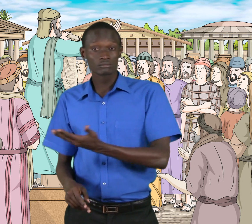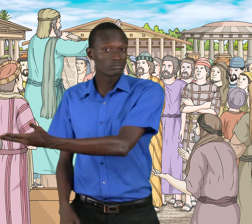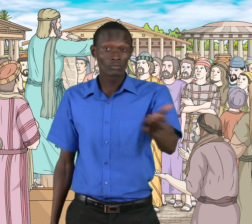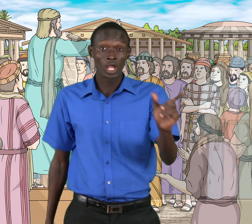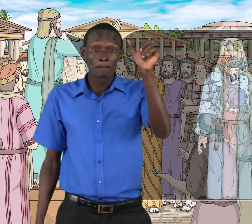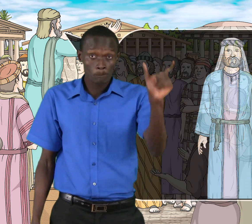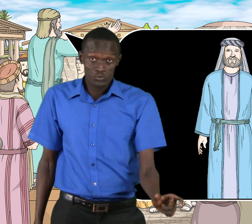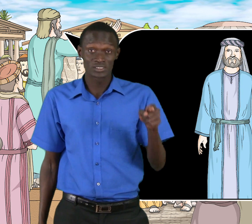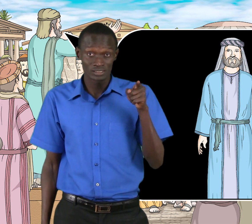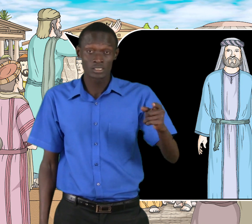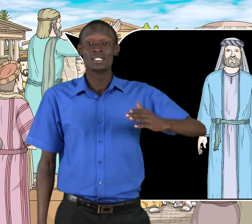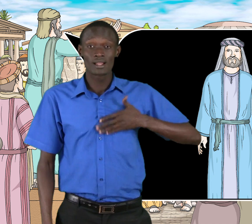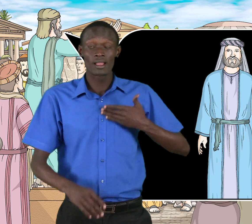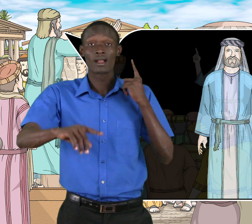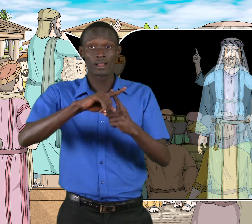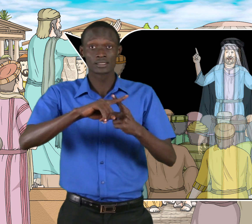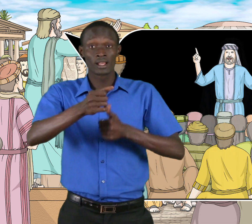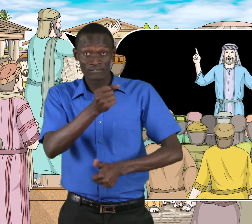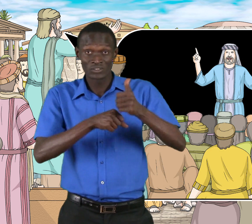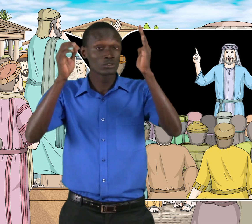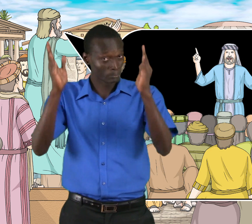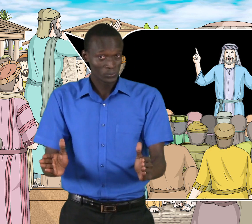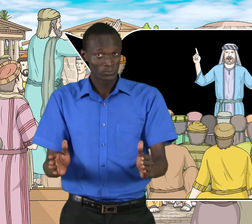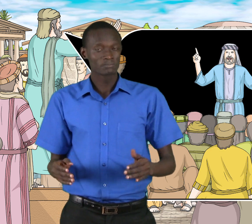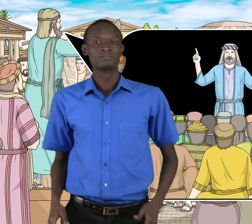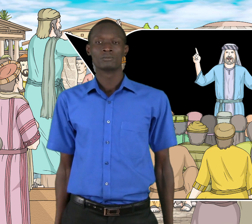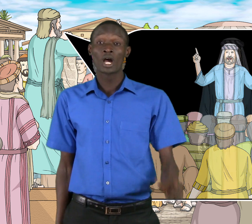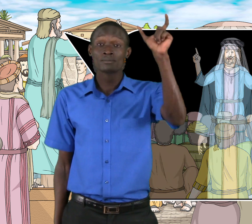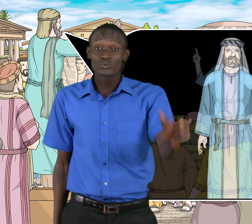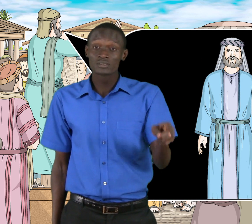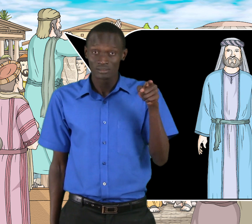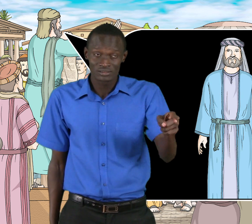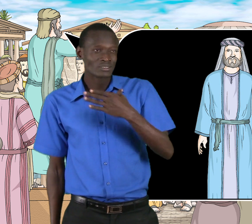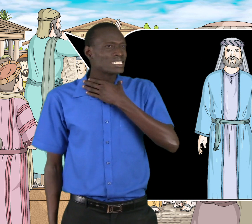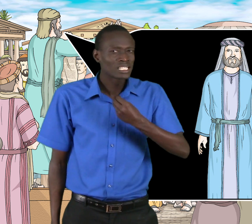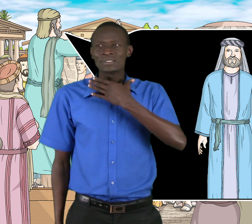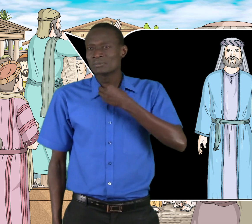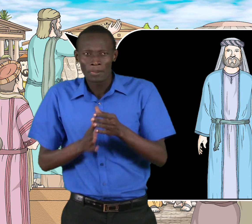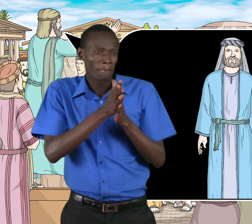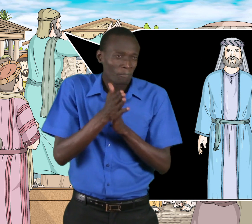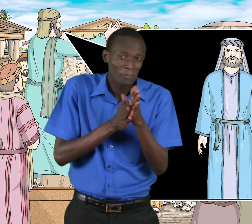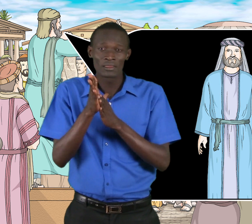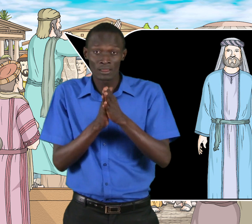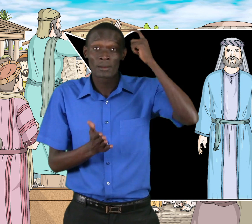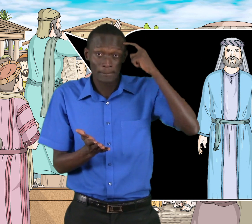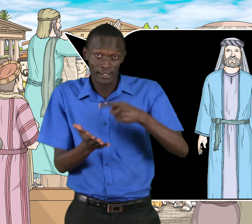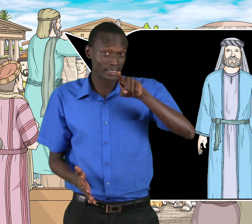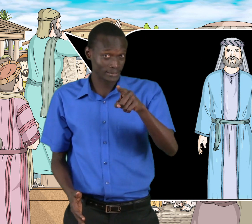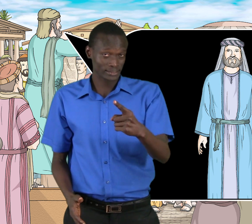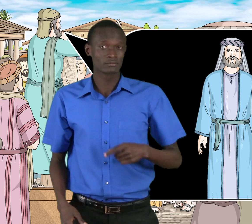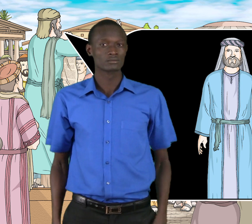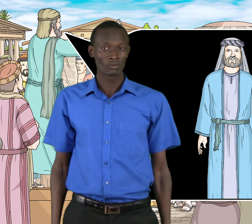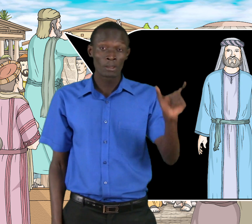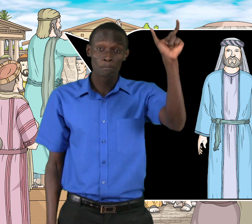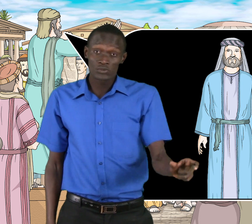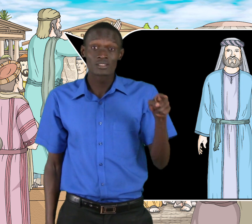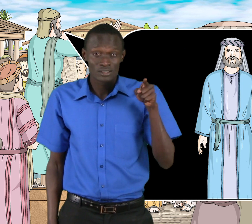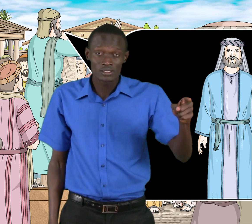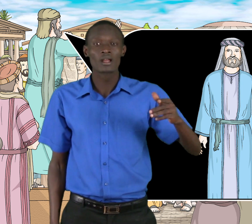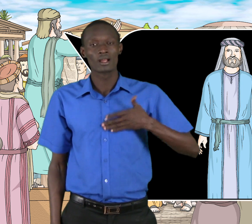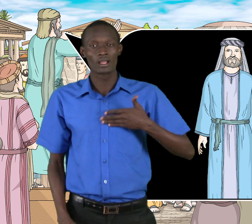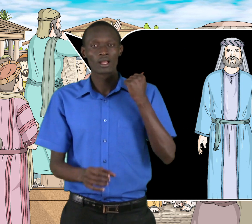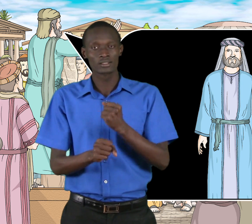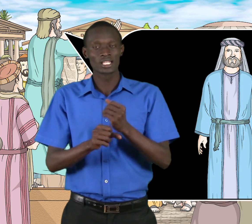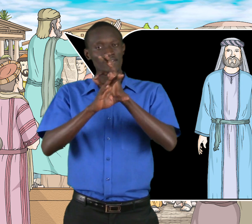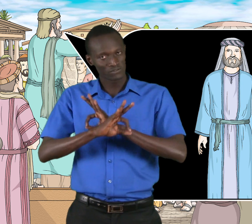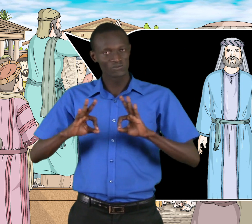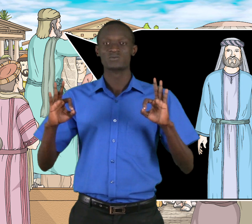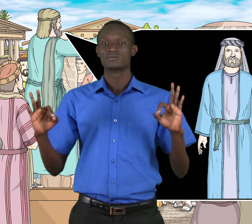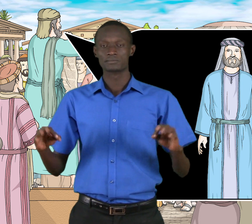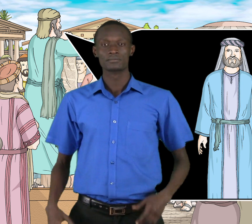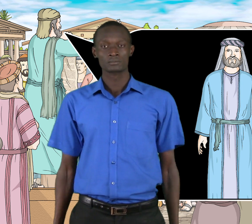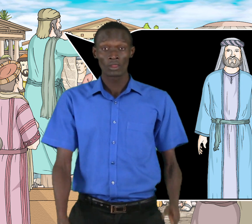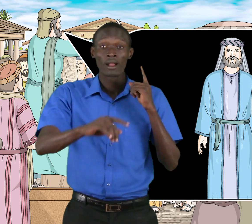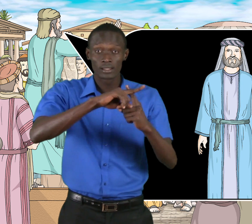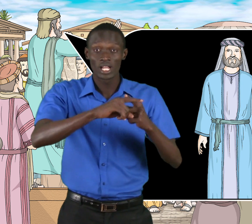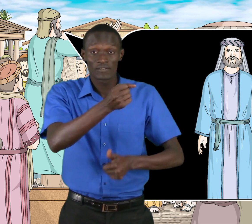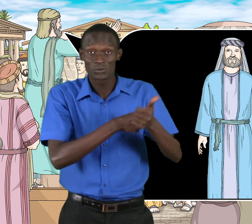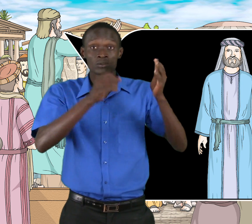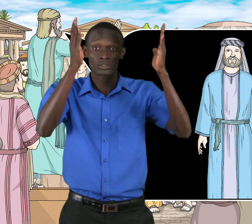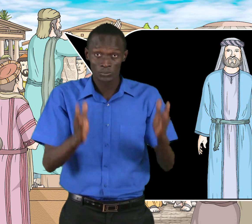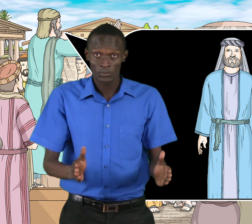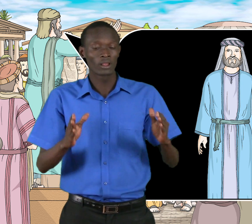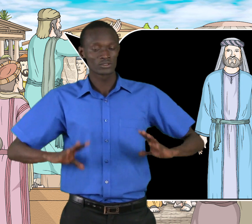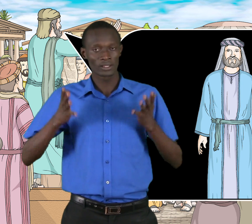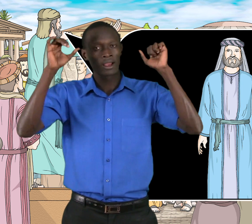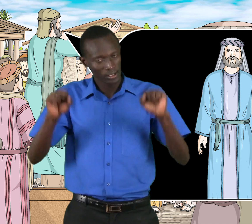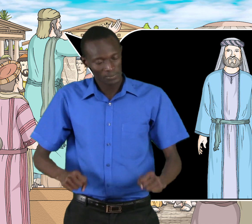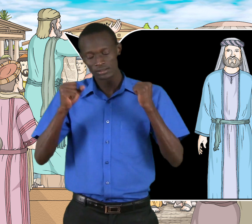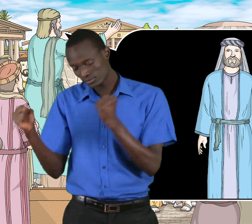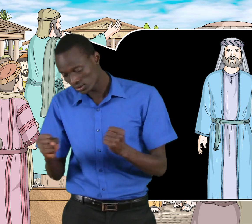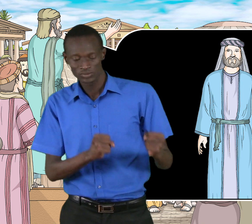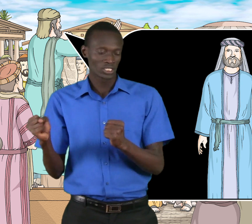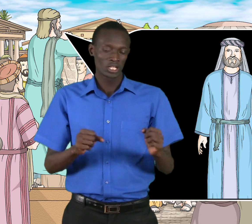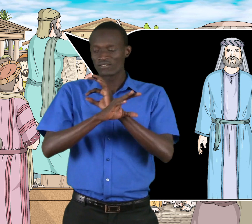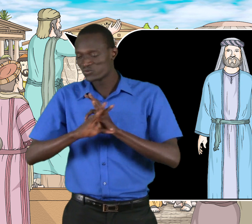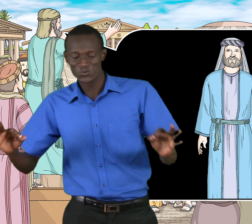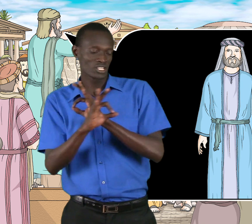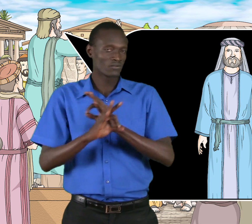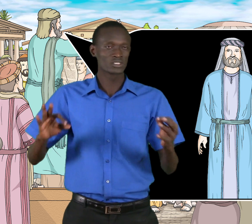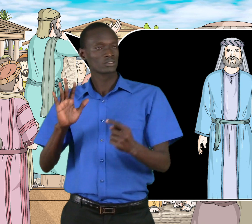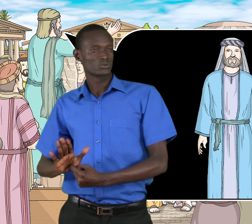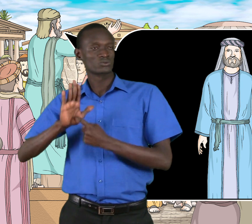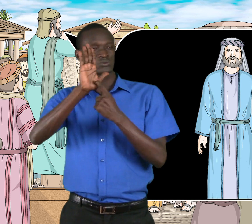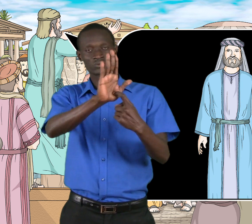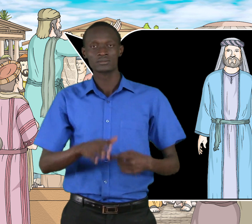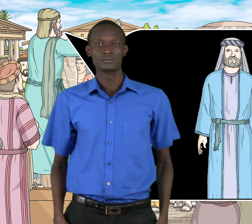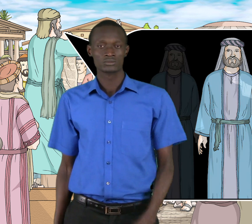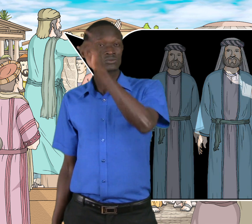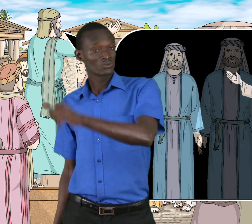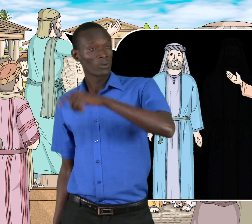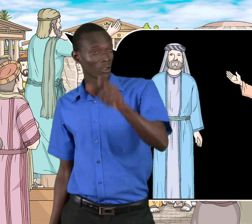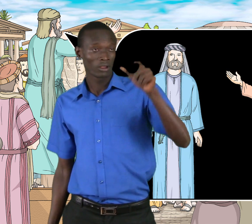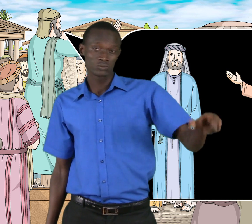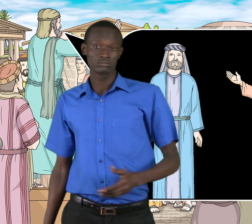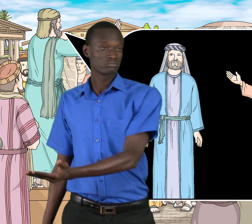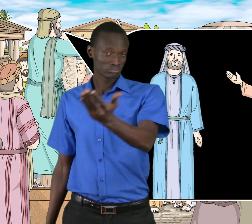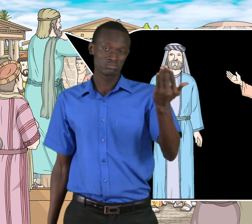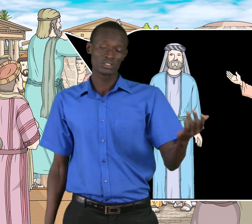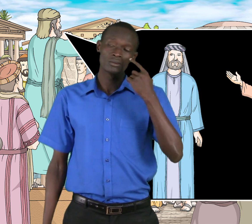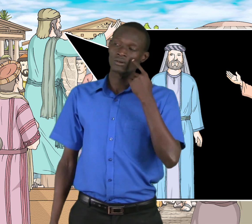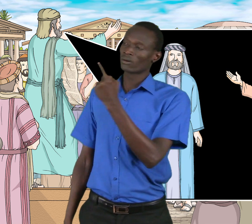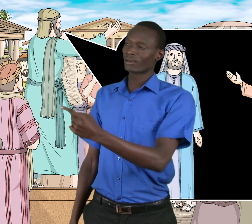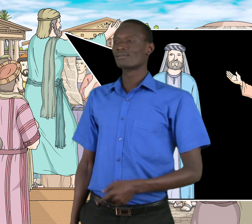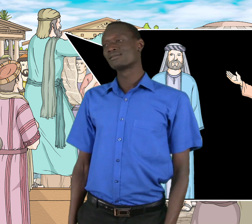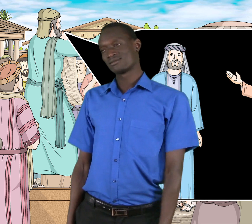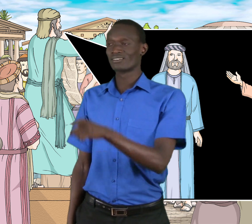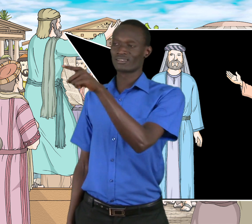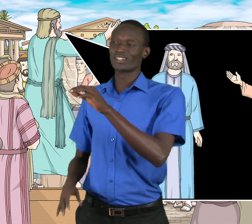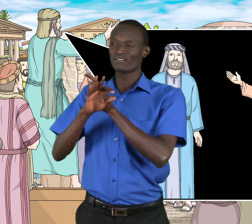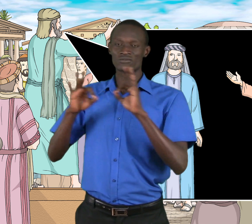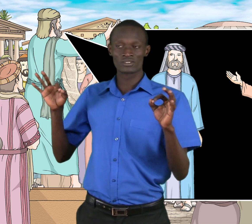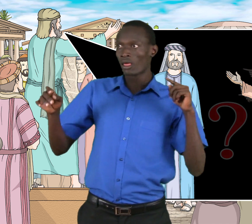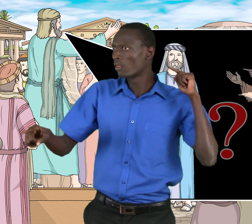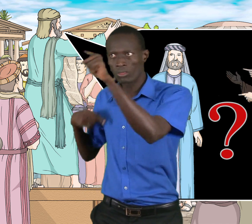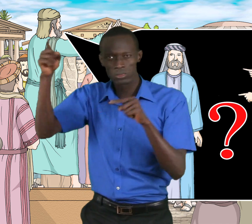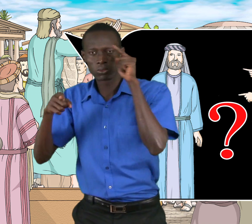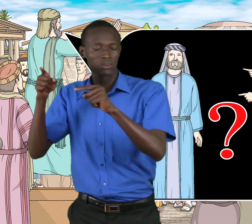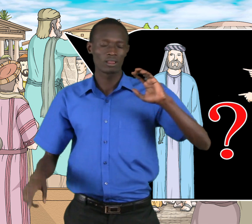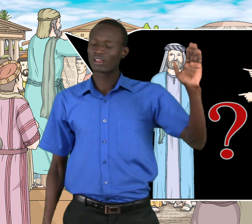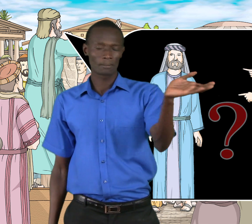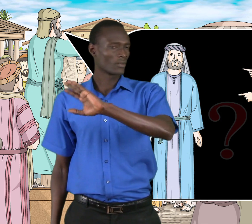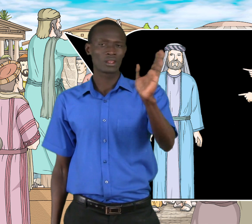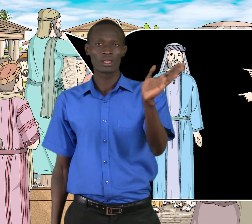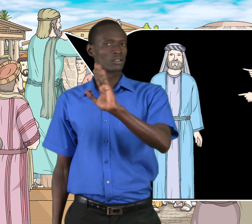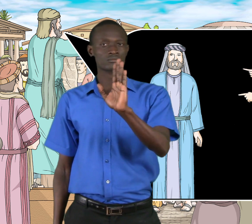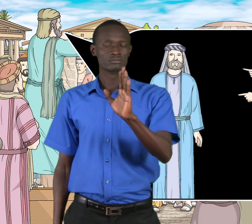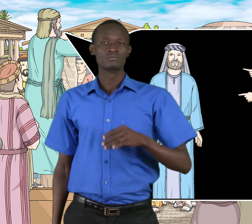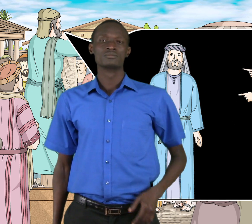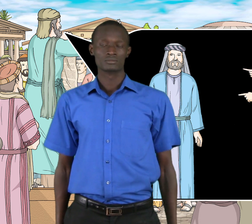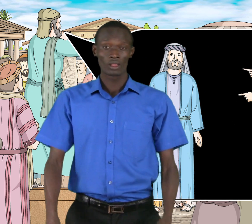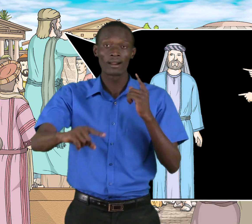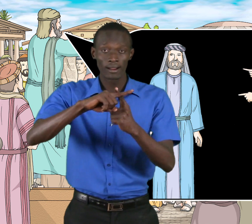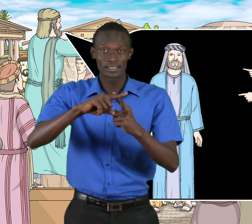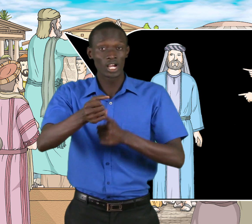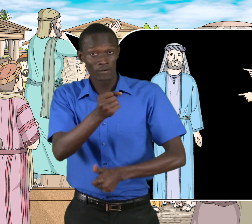This is a trustworthy saying: If anyone aspires to be an overseer, he desires a noble task.